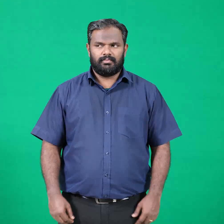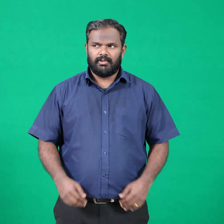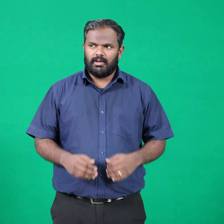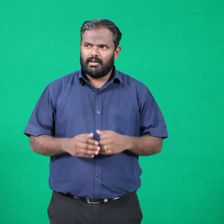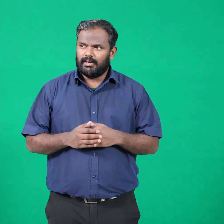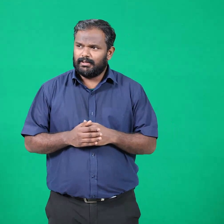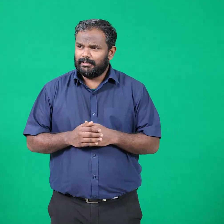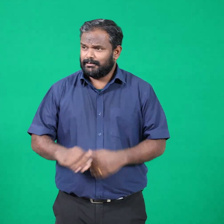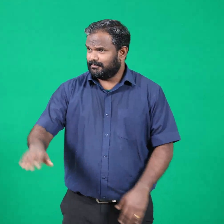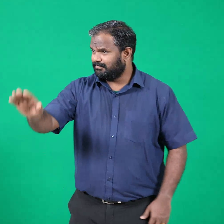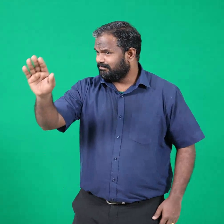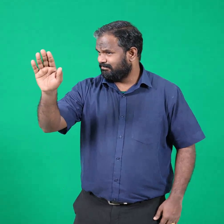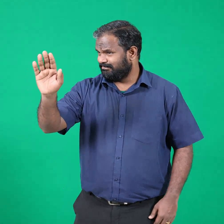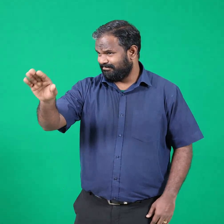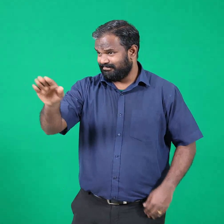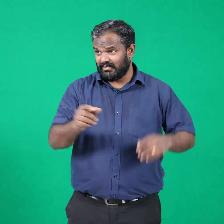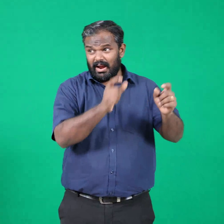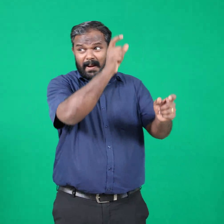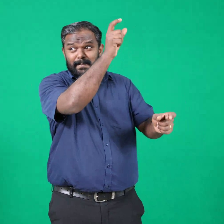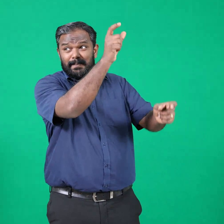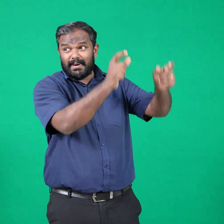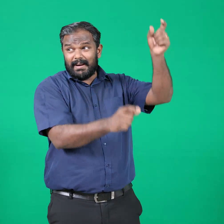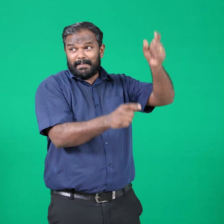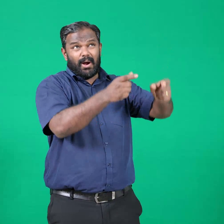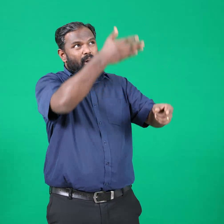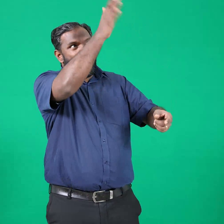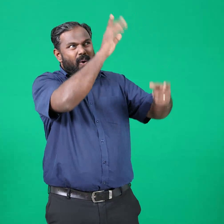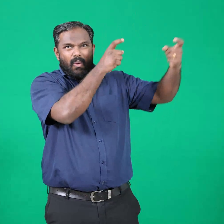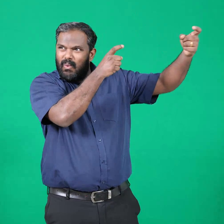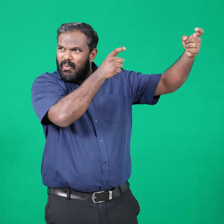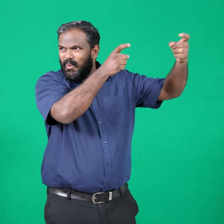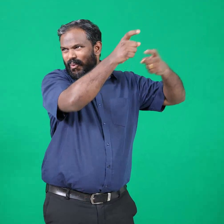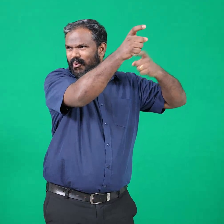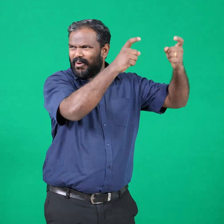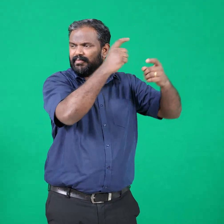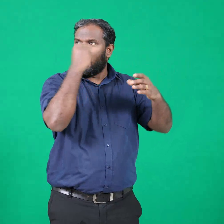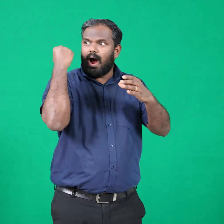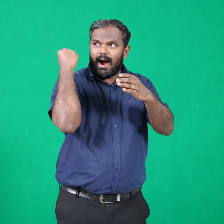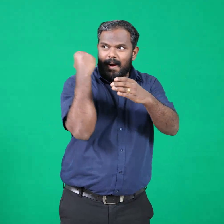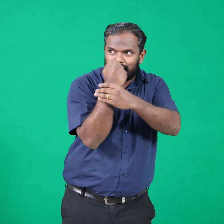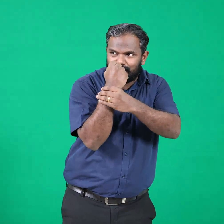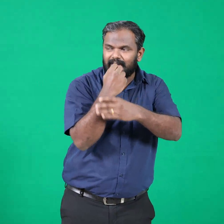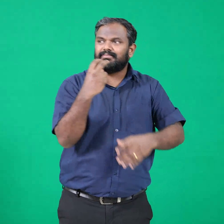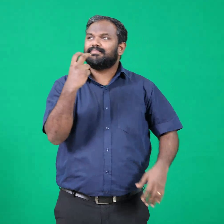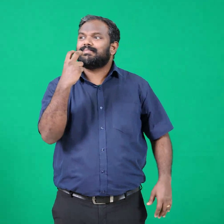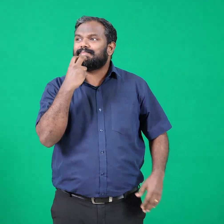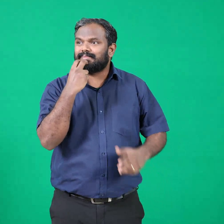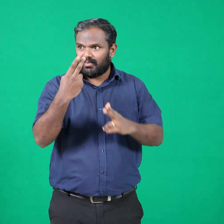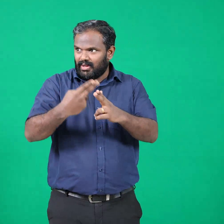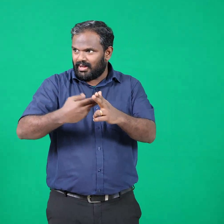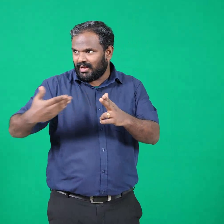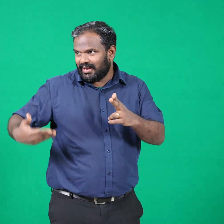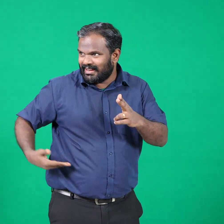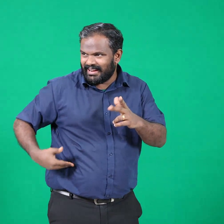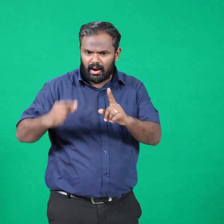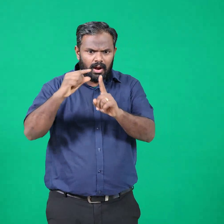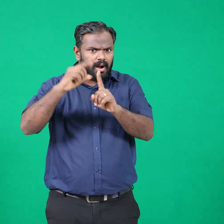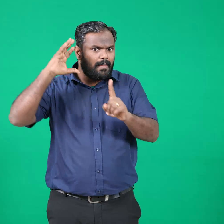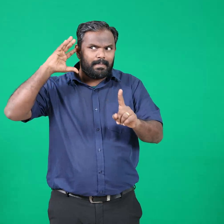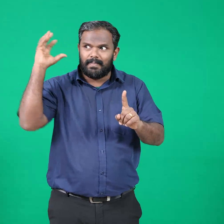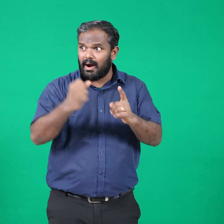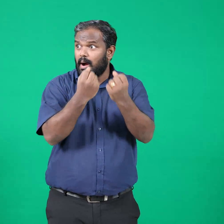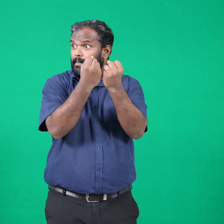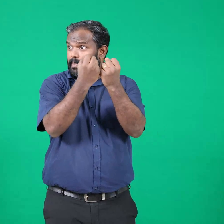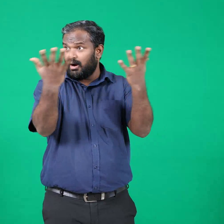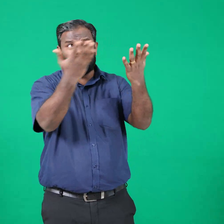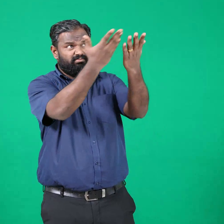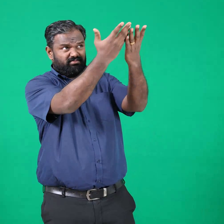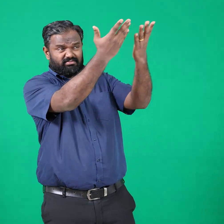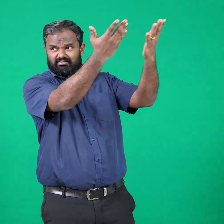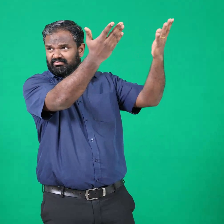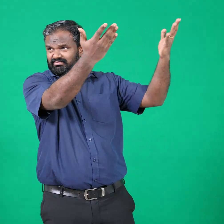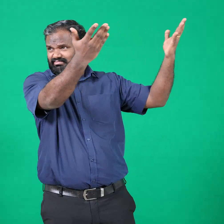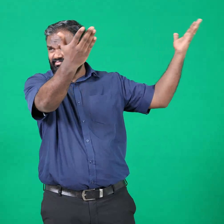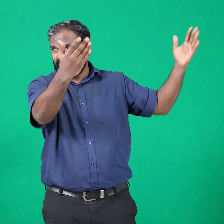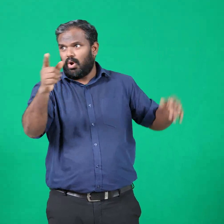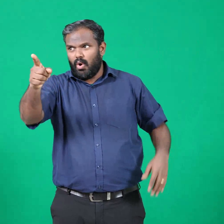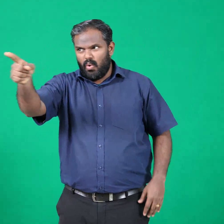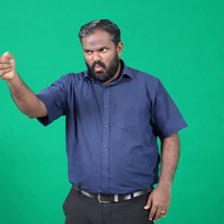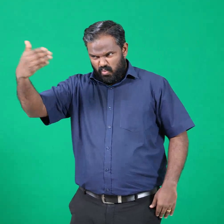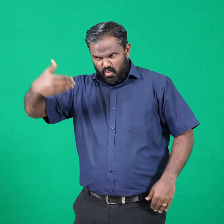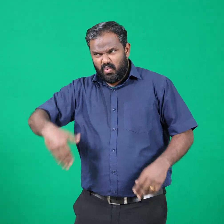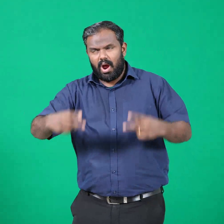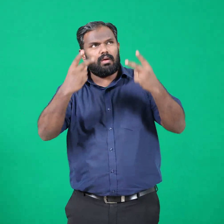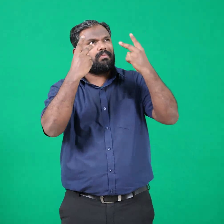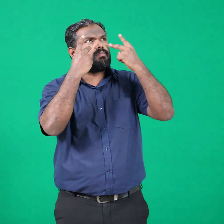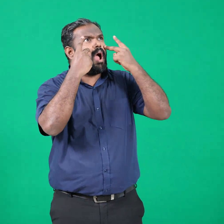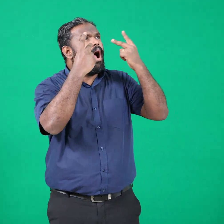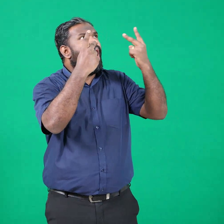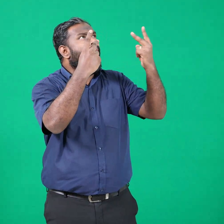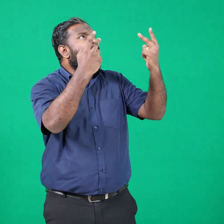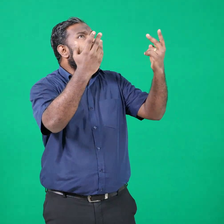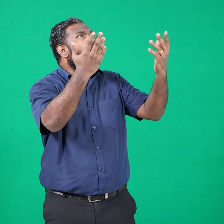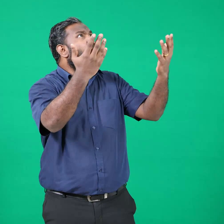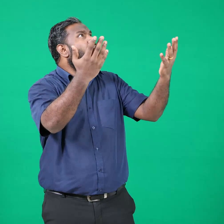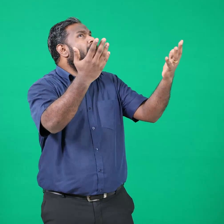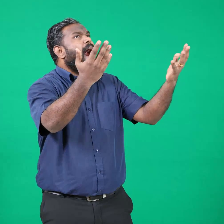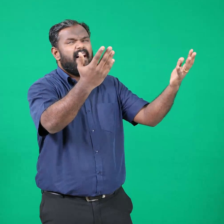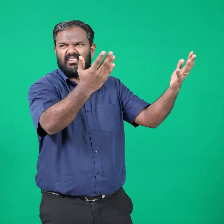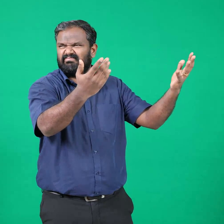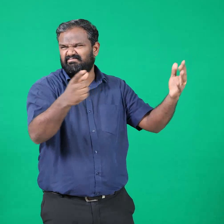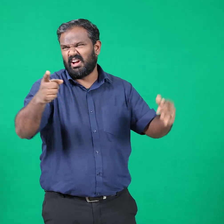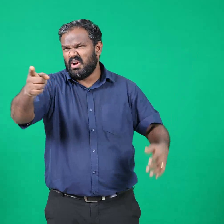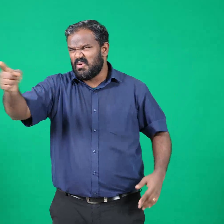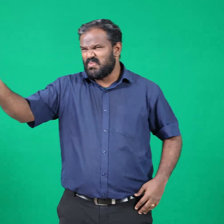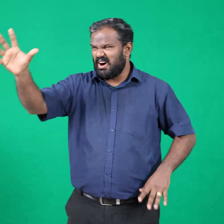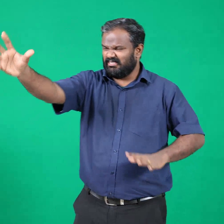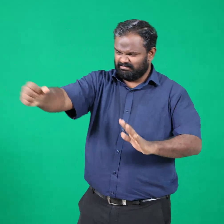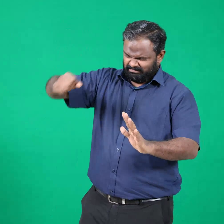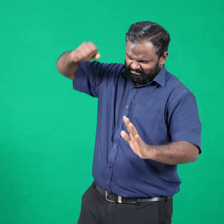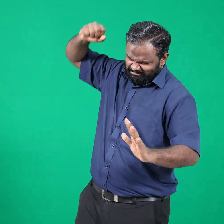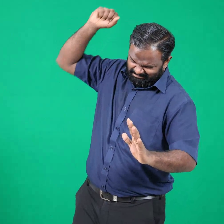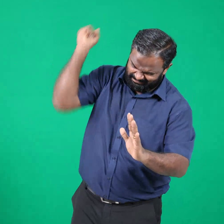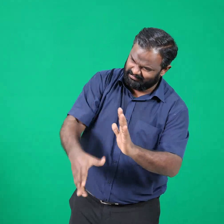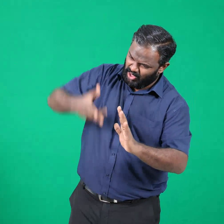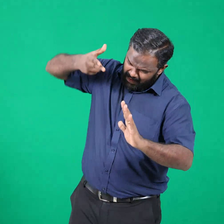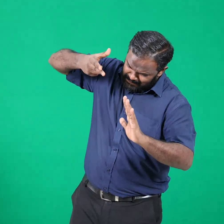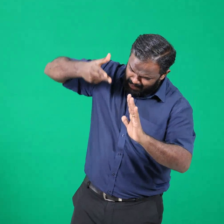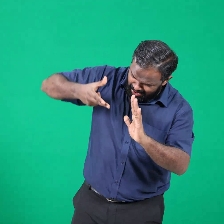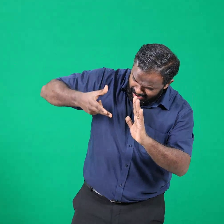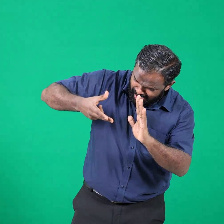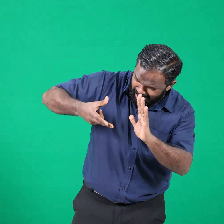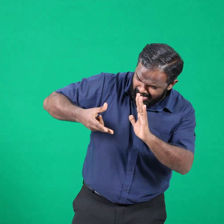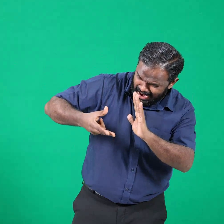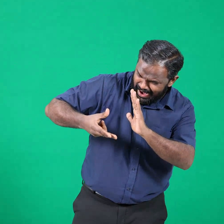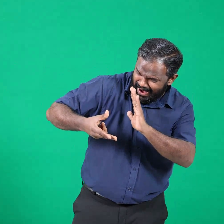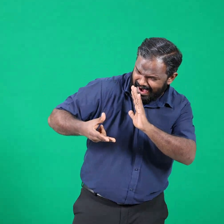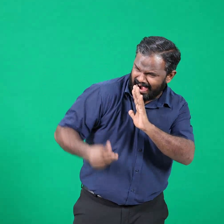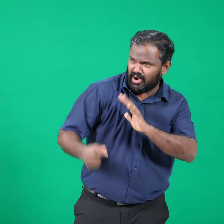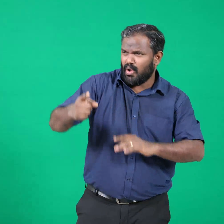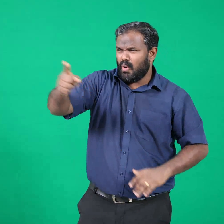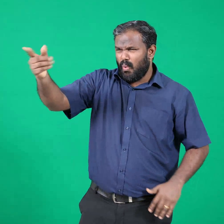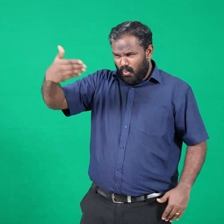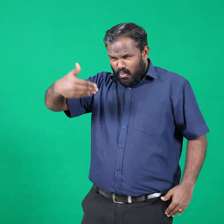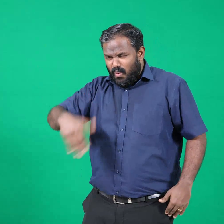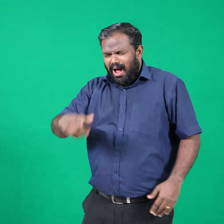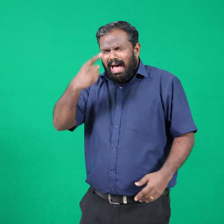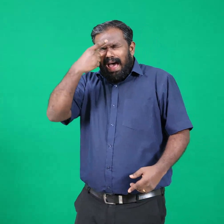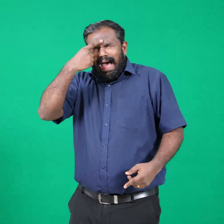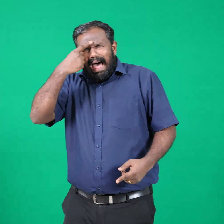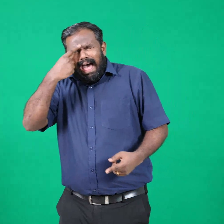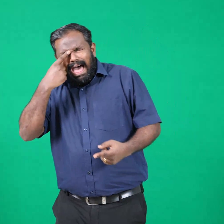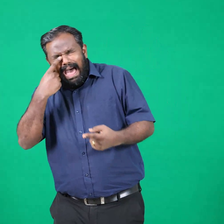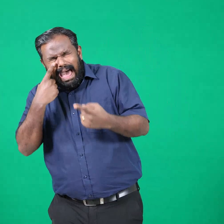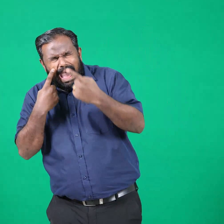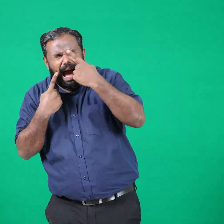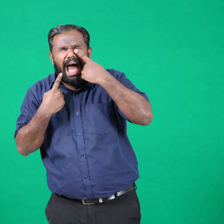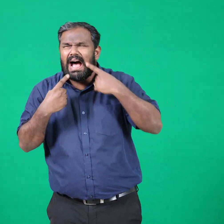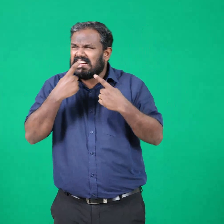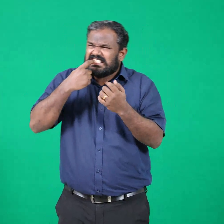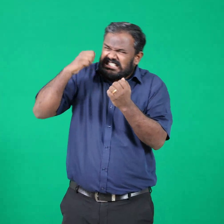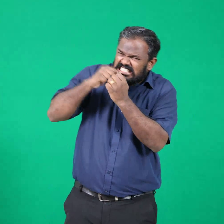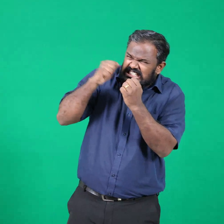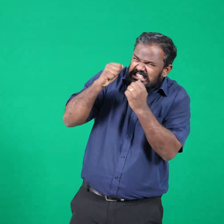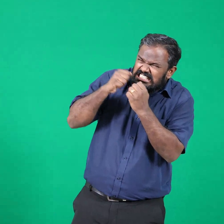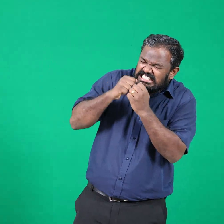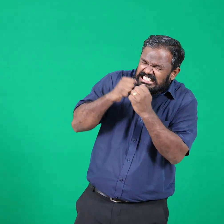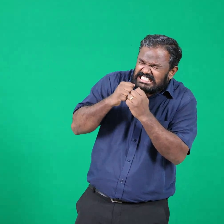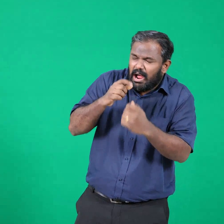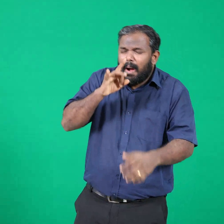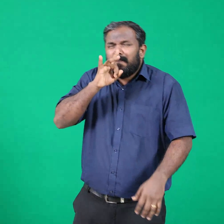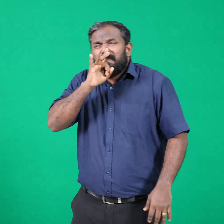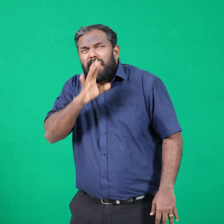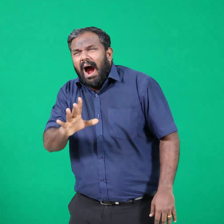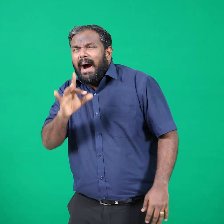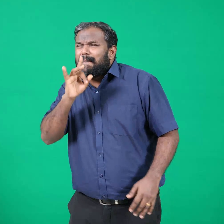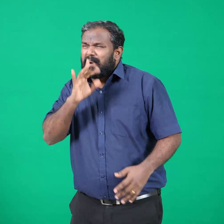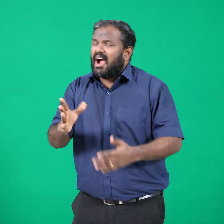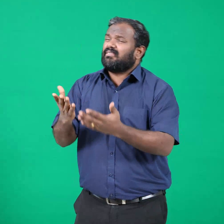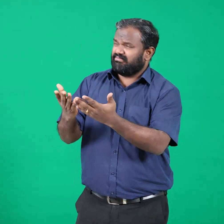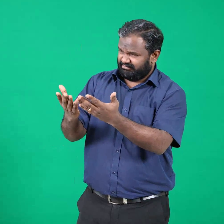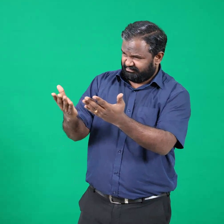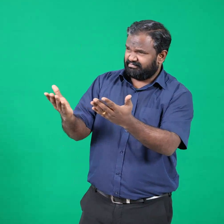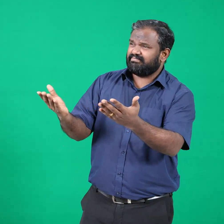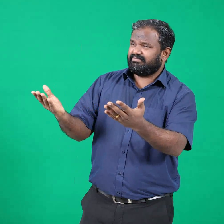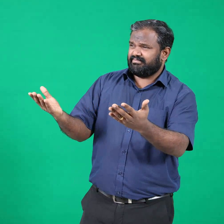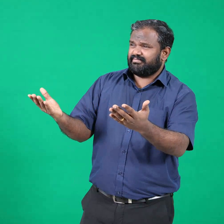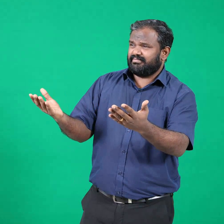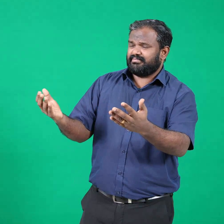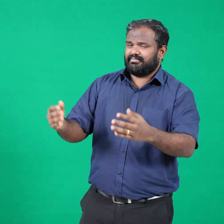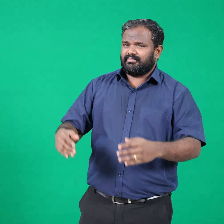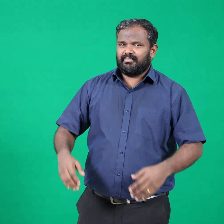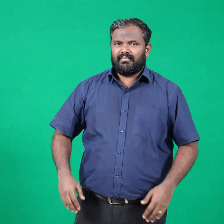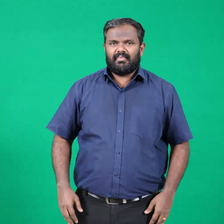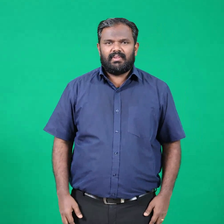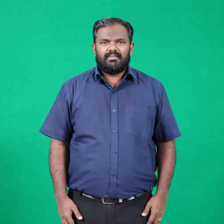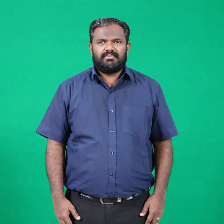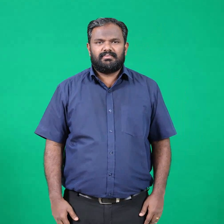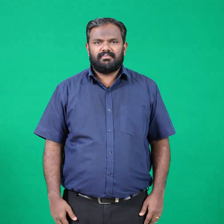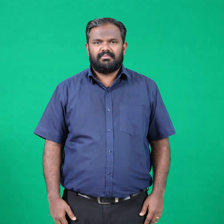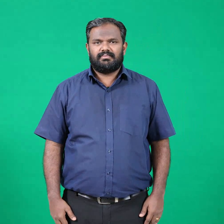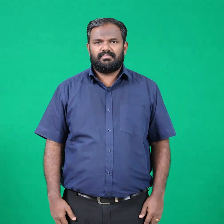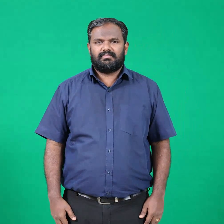There will be weeping and gnashing of teeth when you see Abraham, Isaac, Jacob, and all the prophets in the kingdom of God, but you yourselves are thrown out.